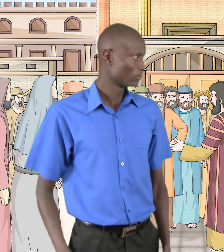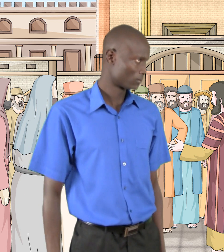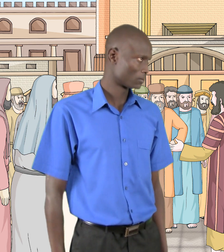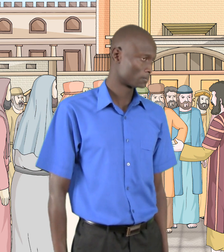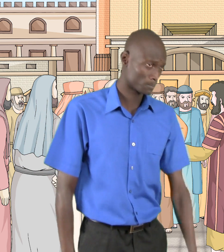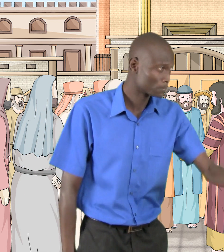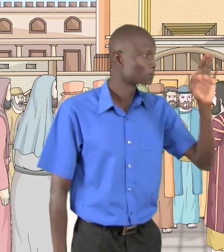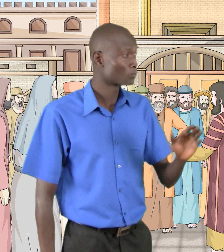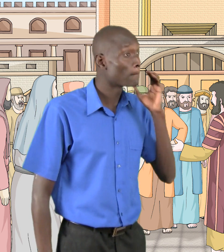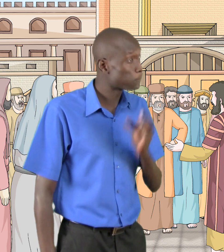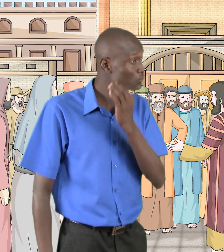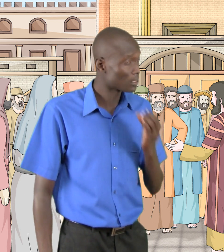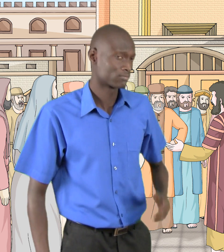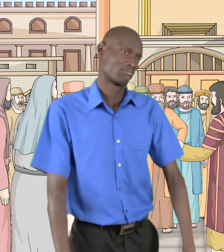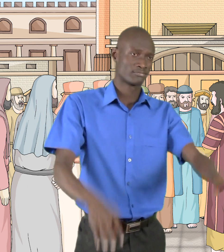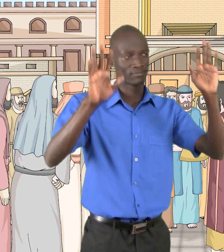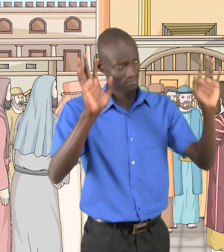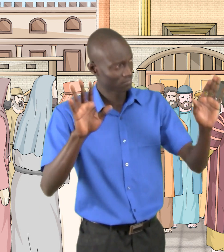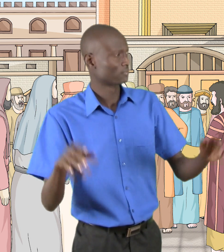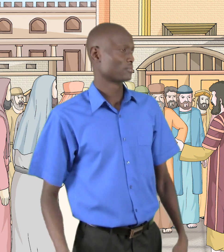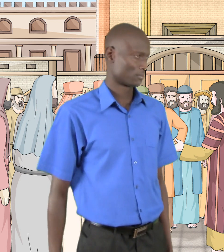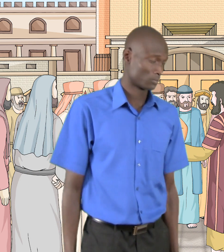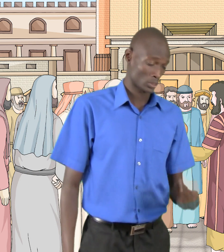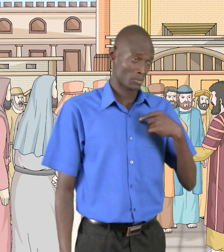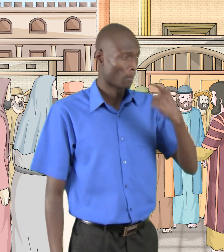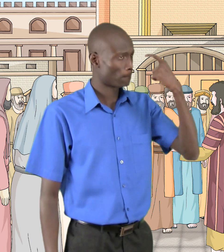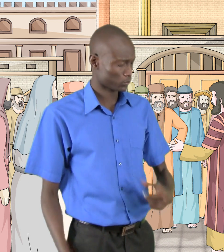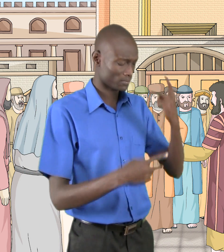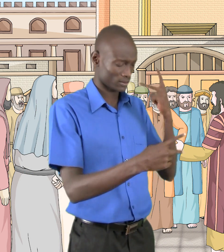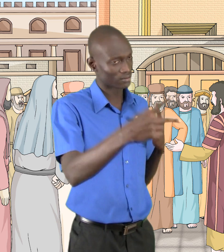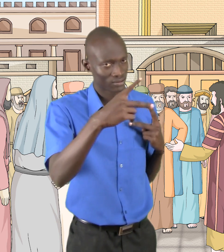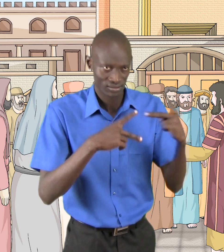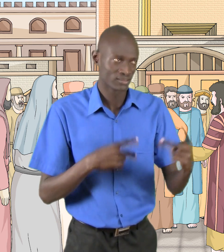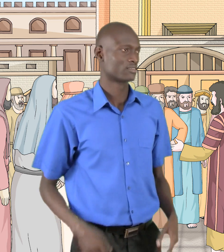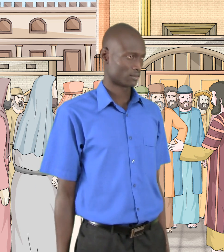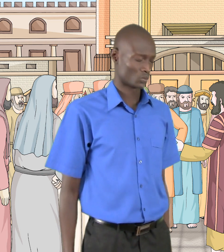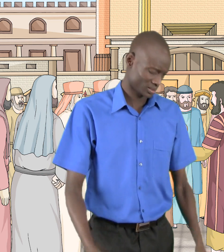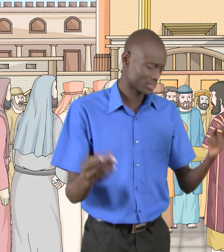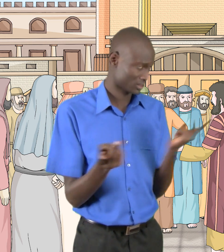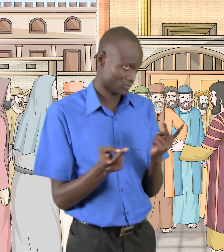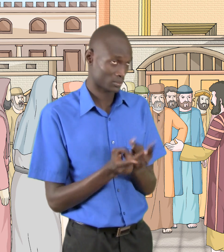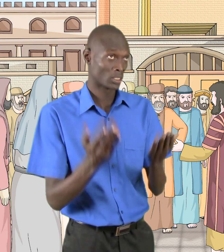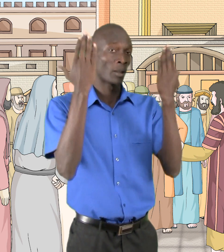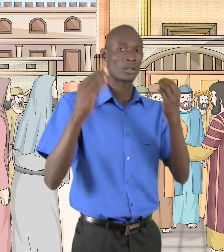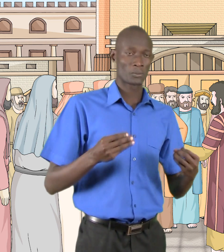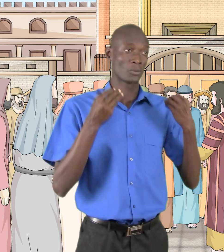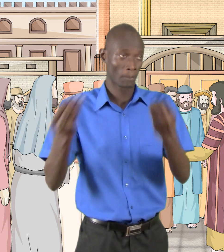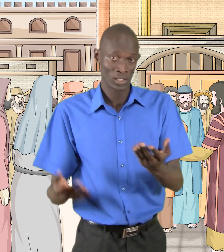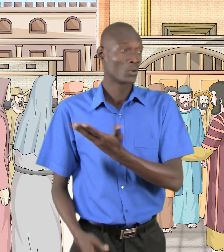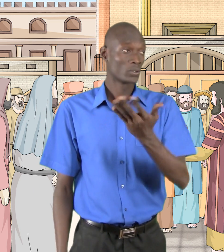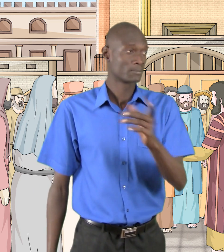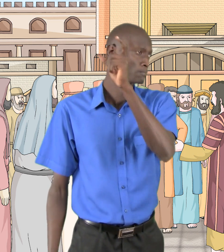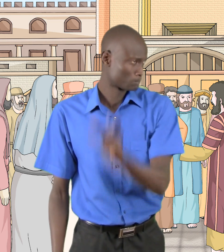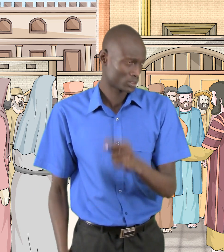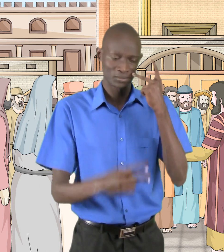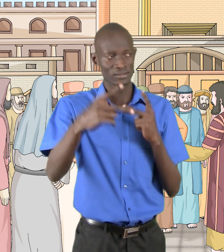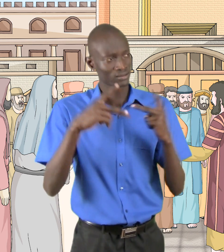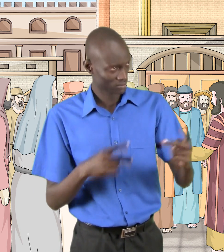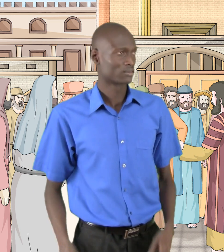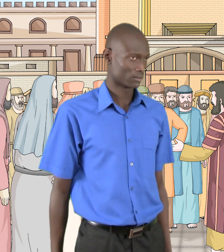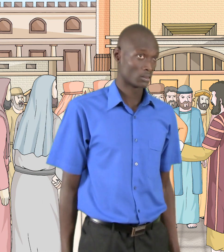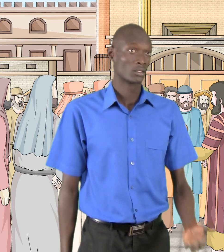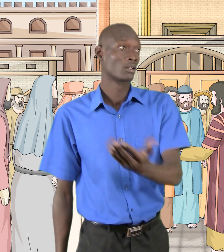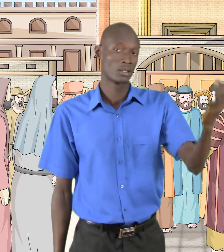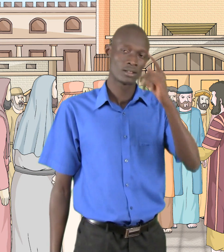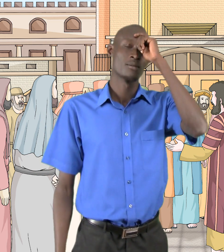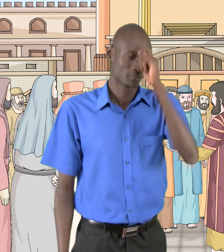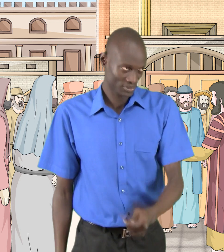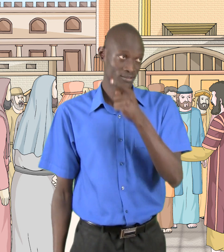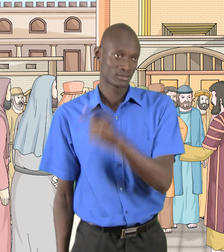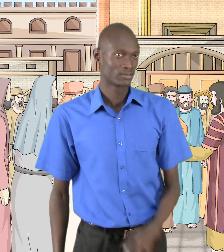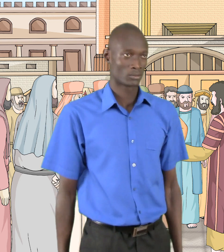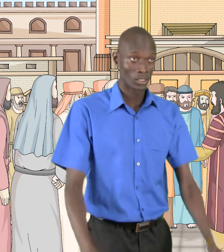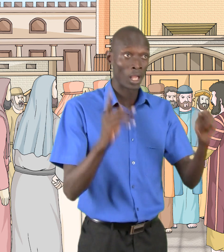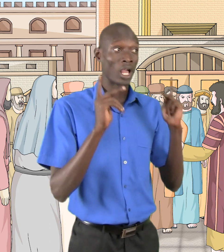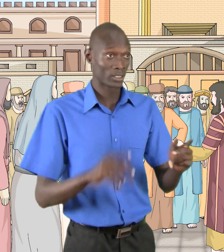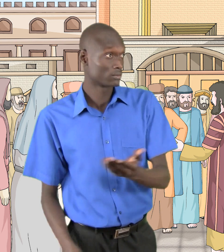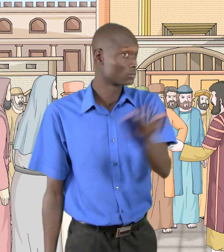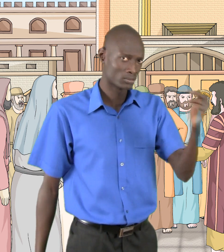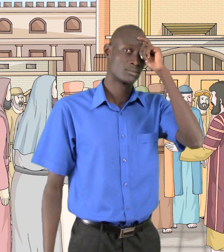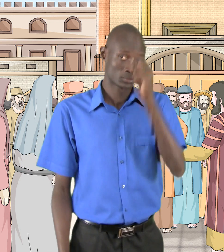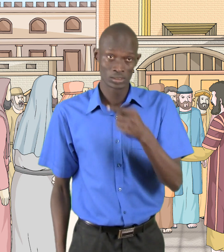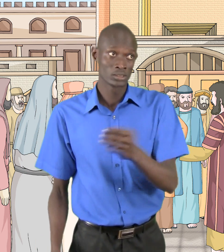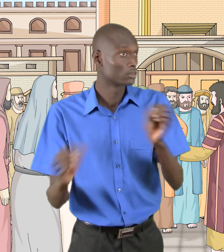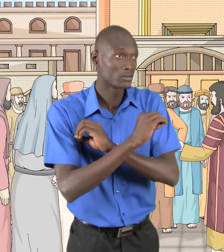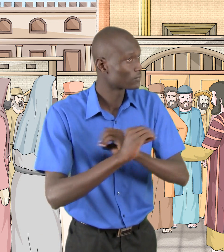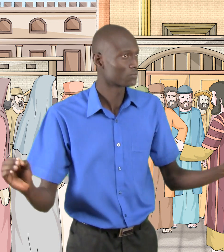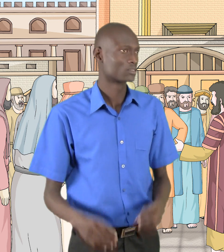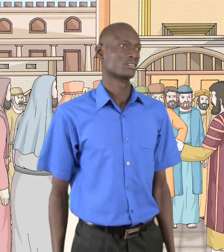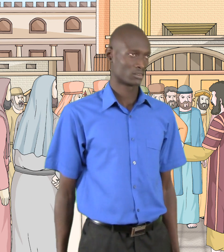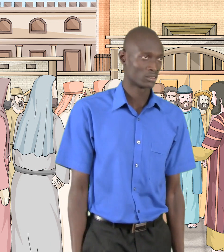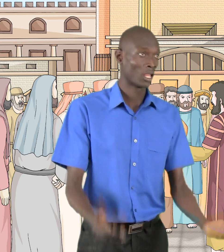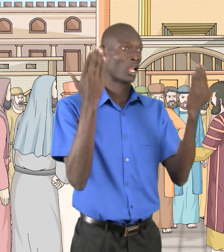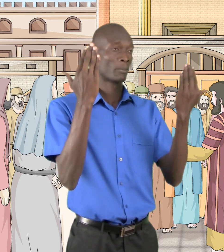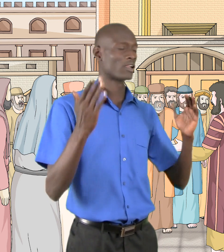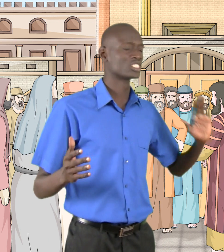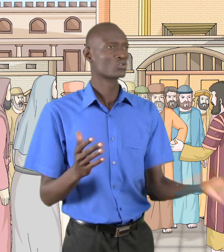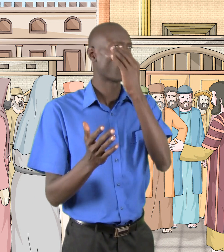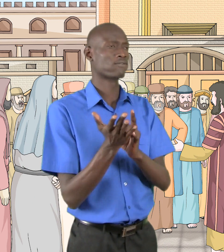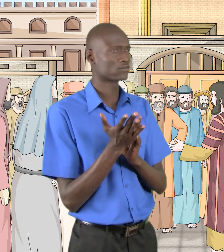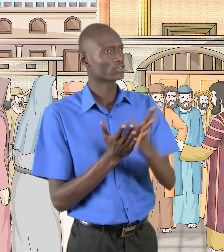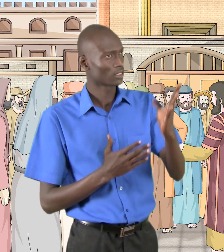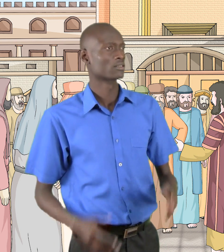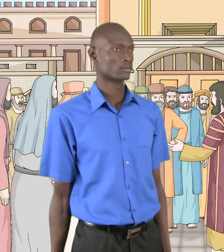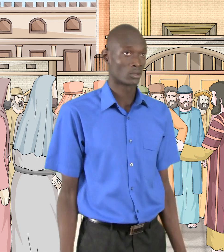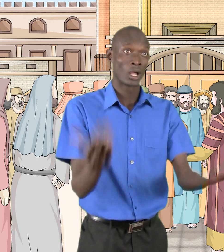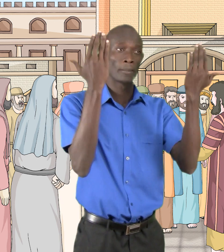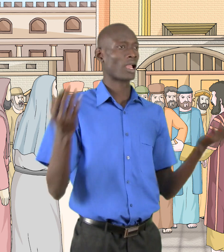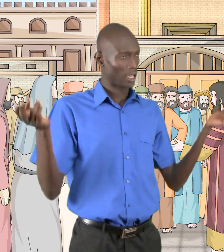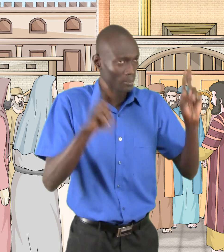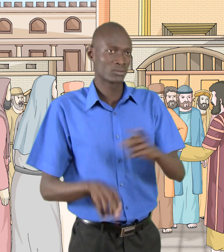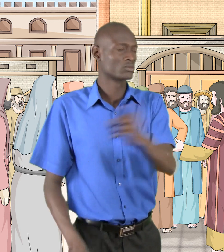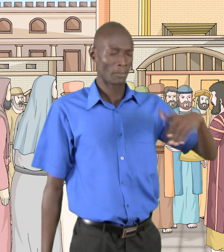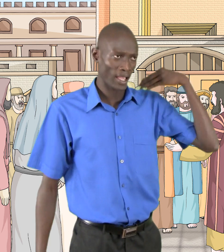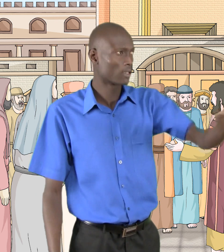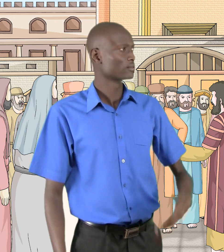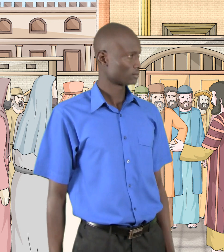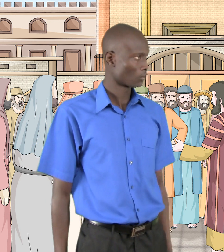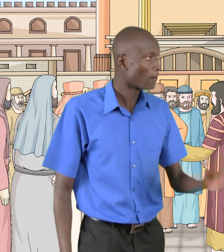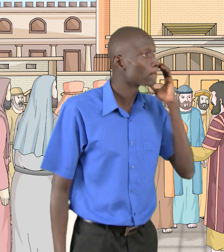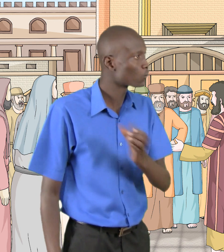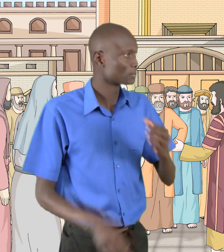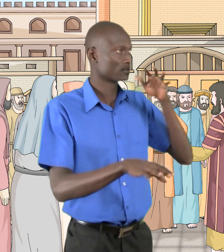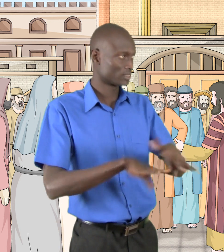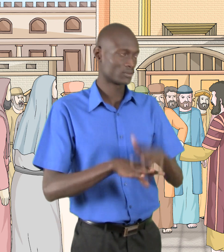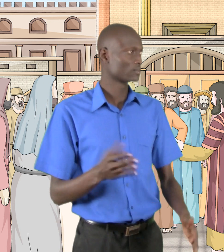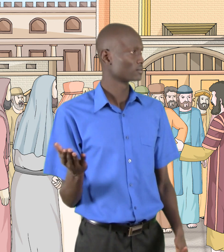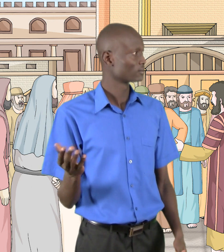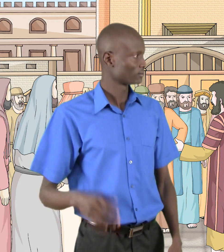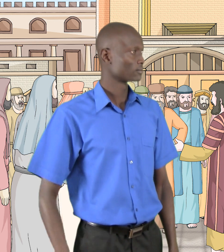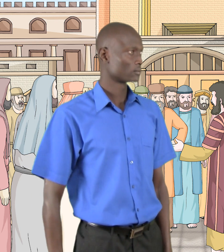For Moses said, ‘The Lord your God will raise up for you a prophet like me from among your brothers.